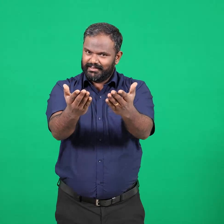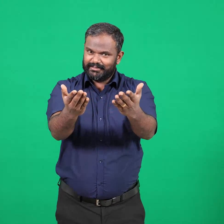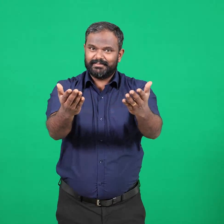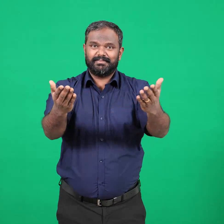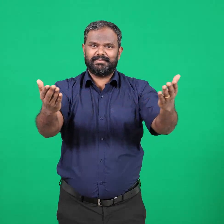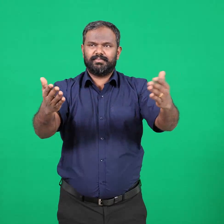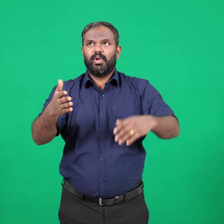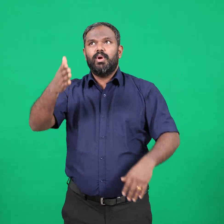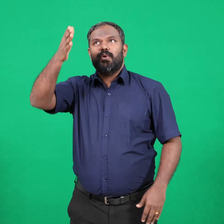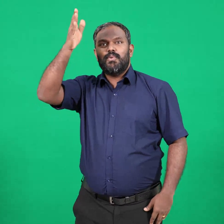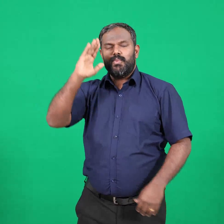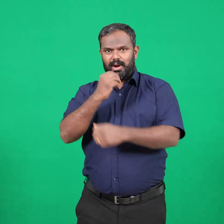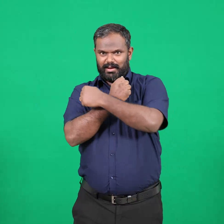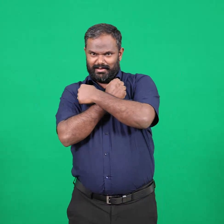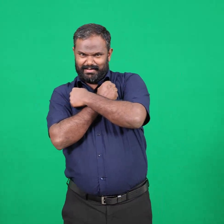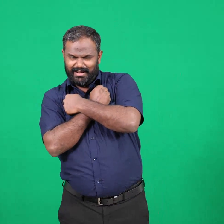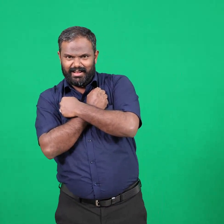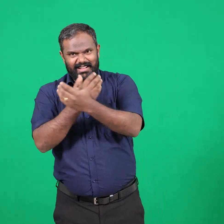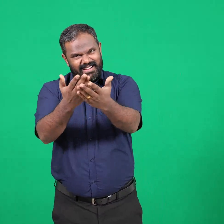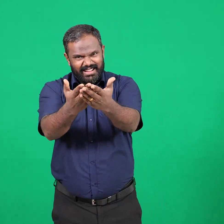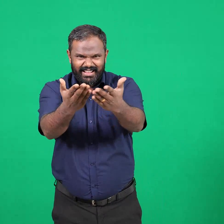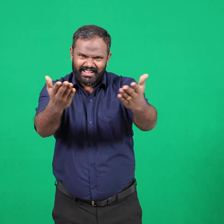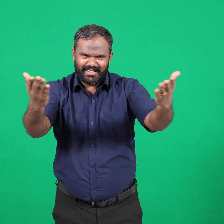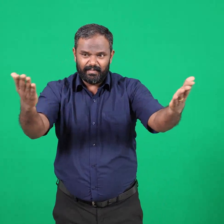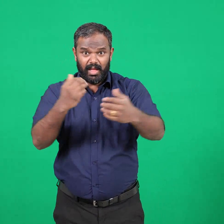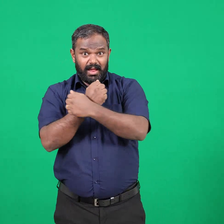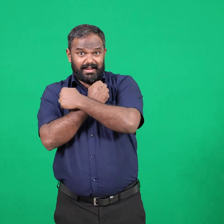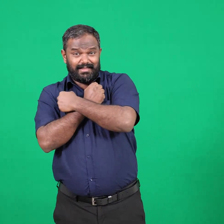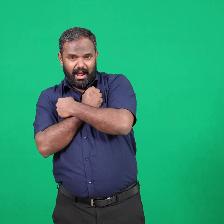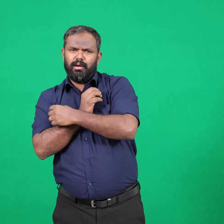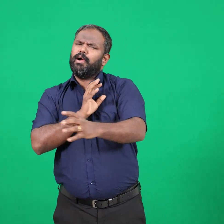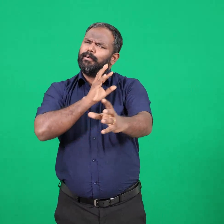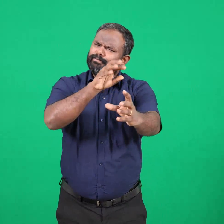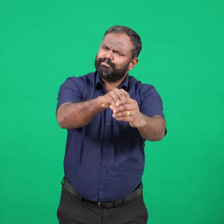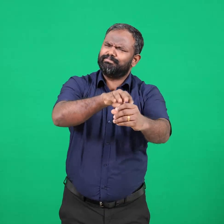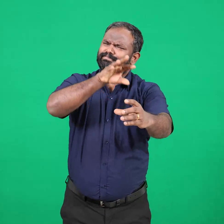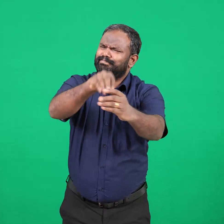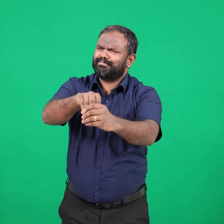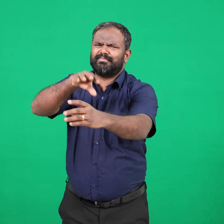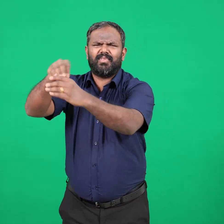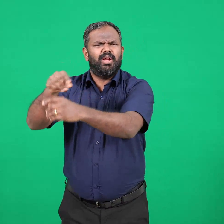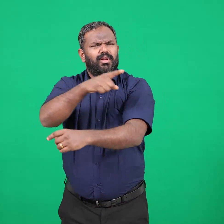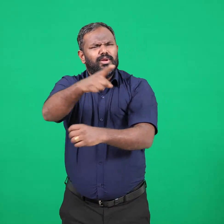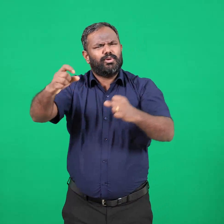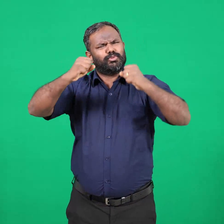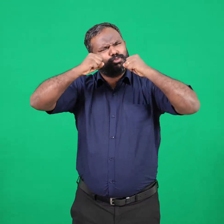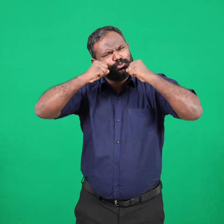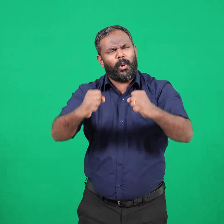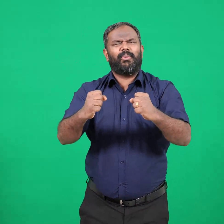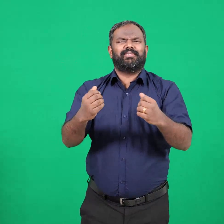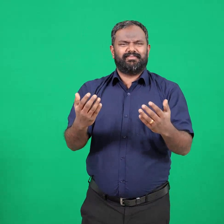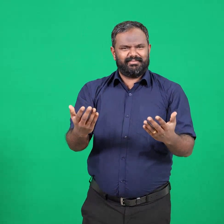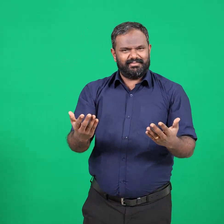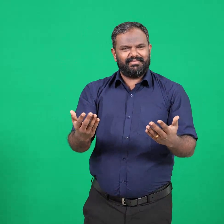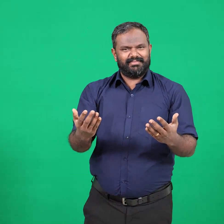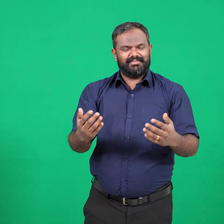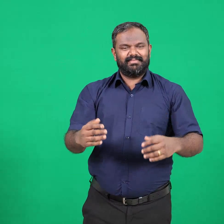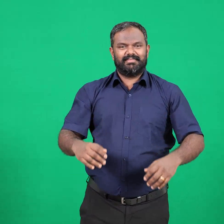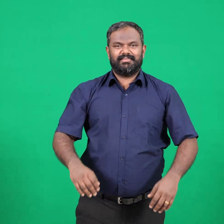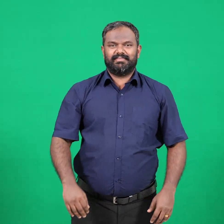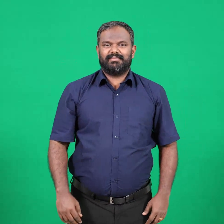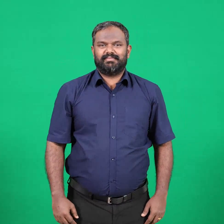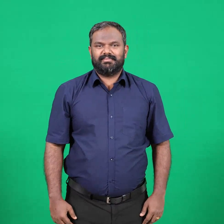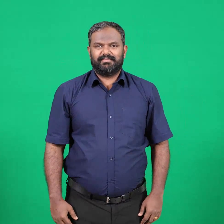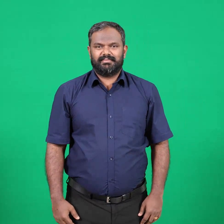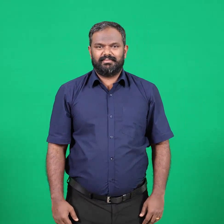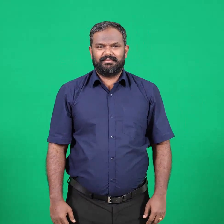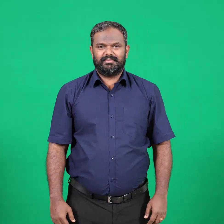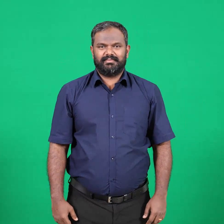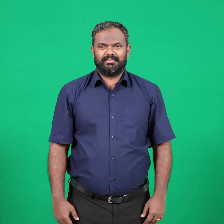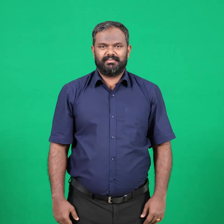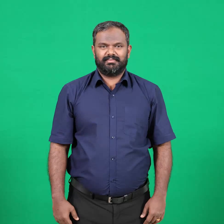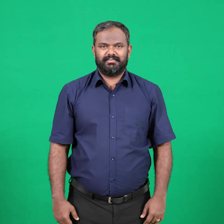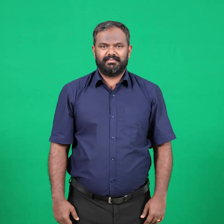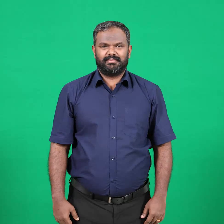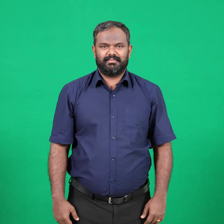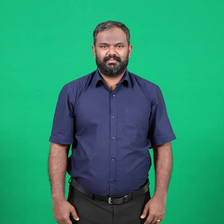Then you, being rooted and grounded in love,